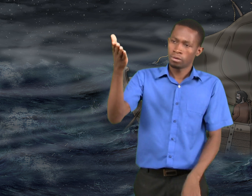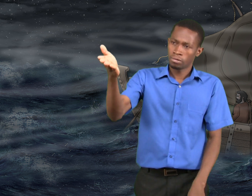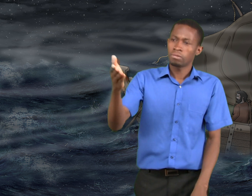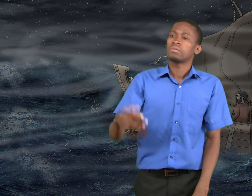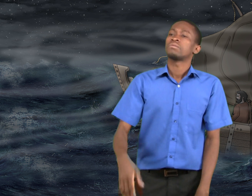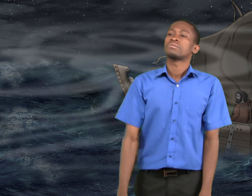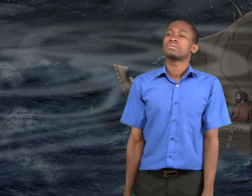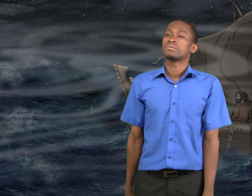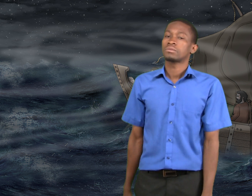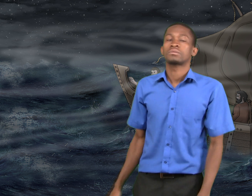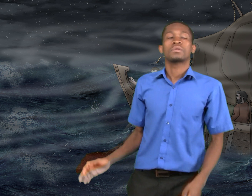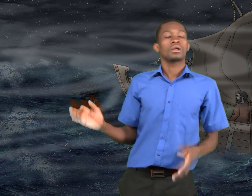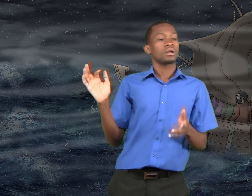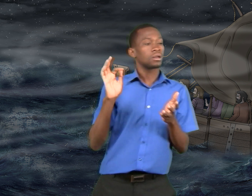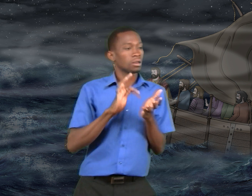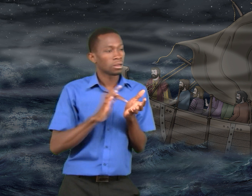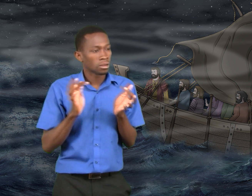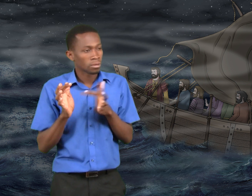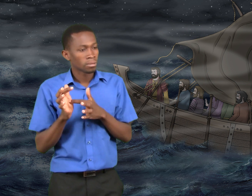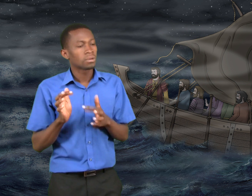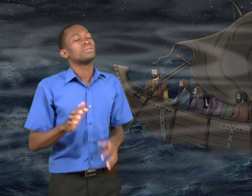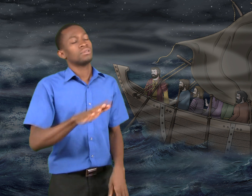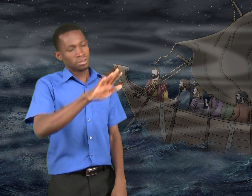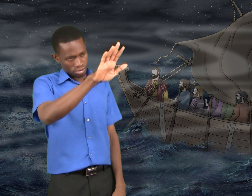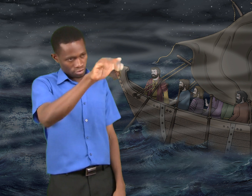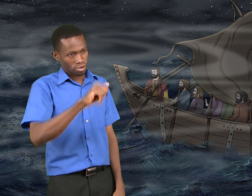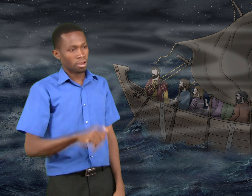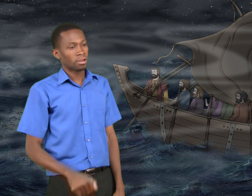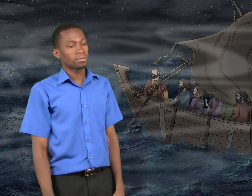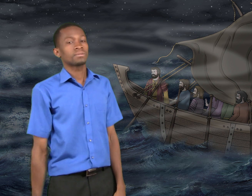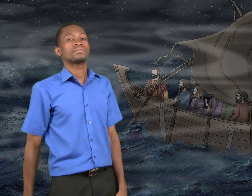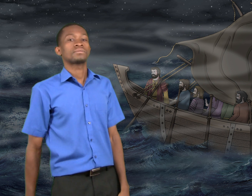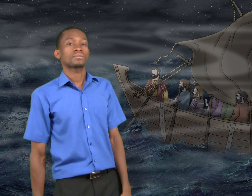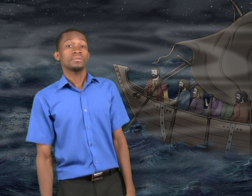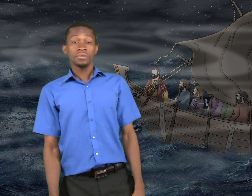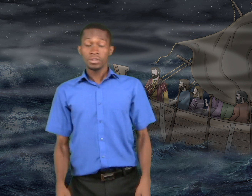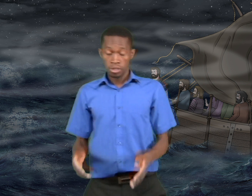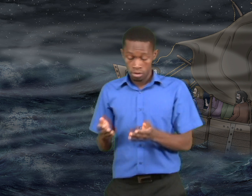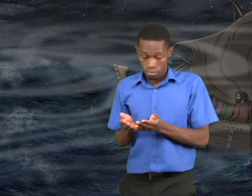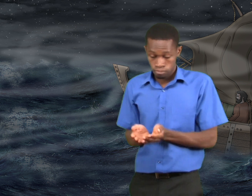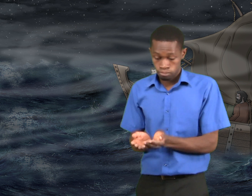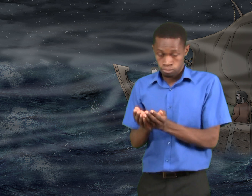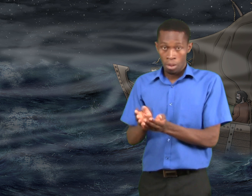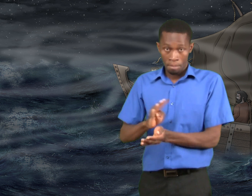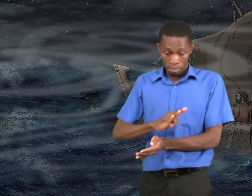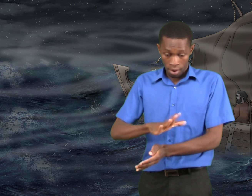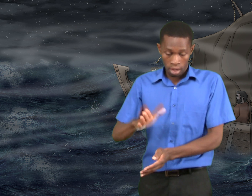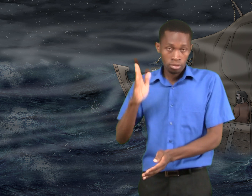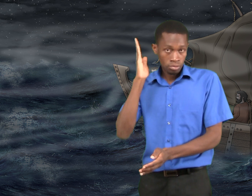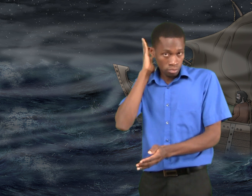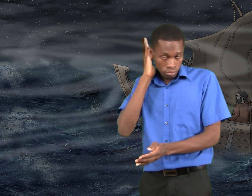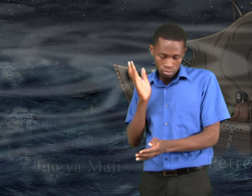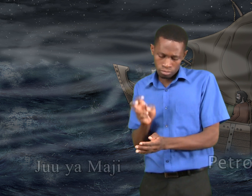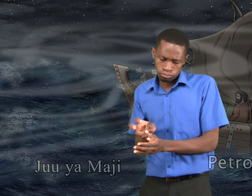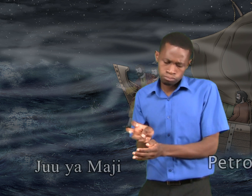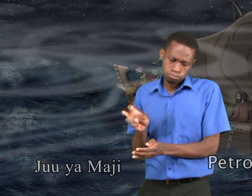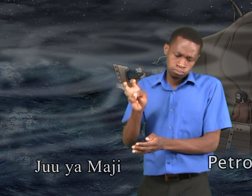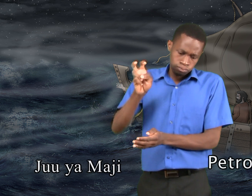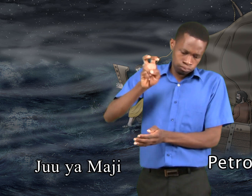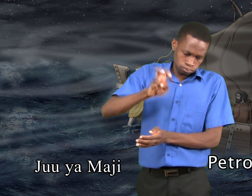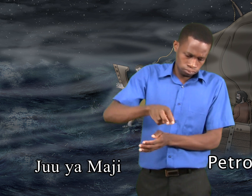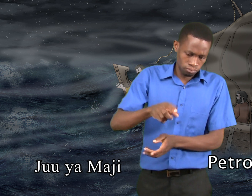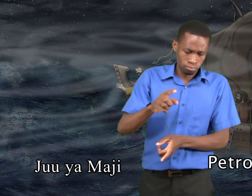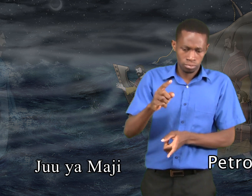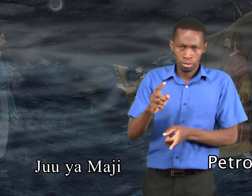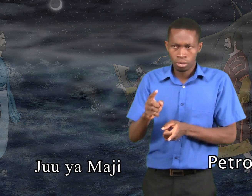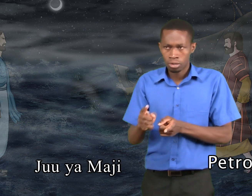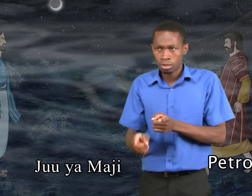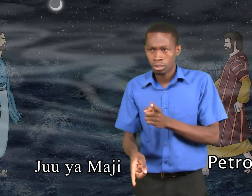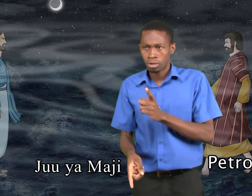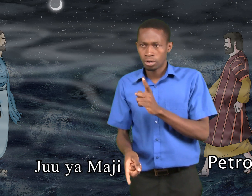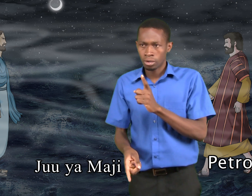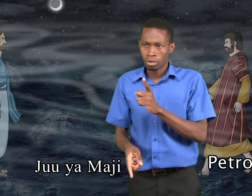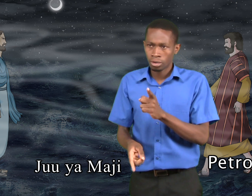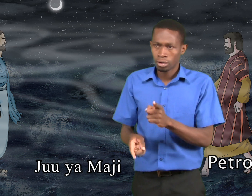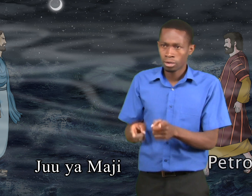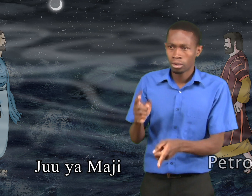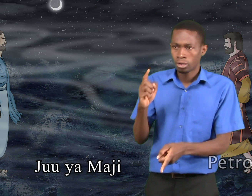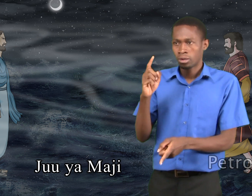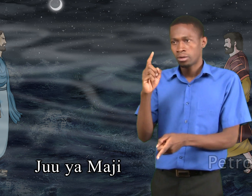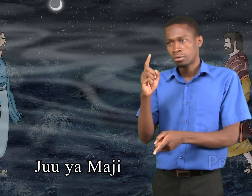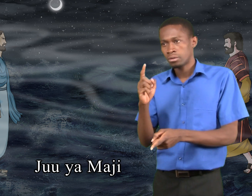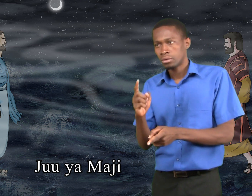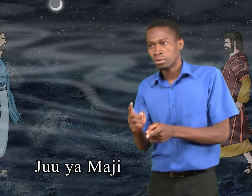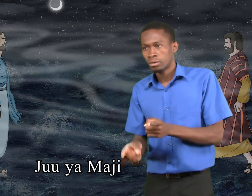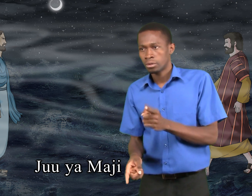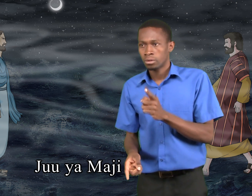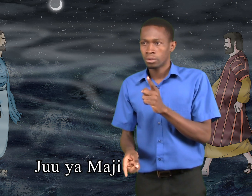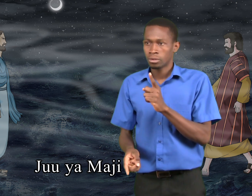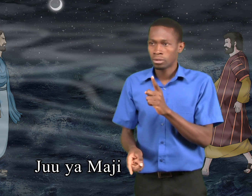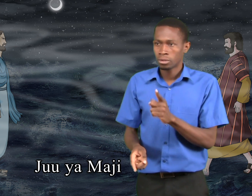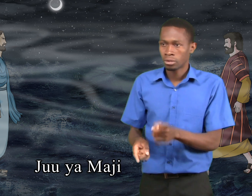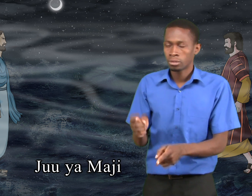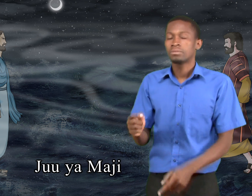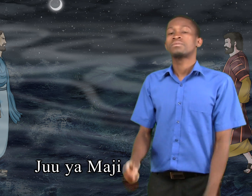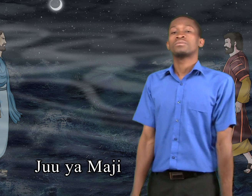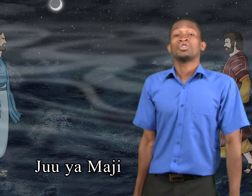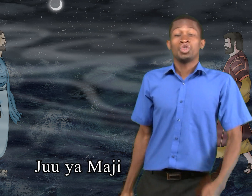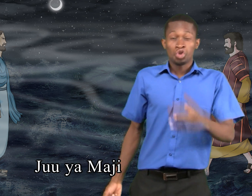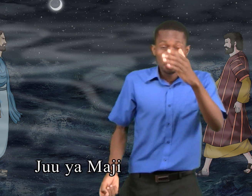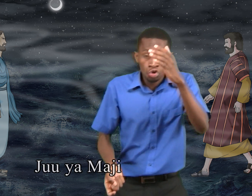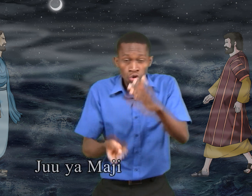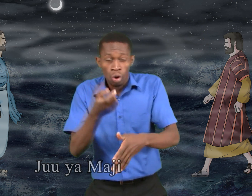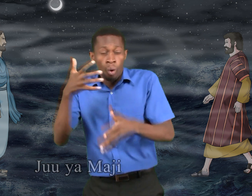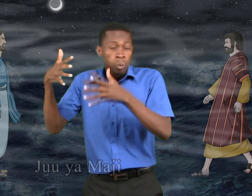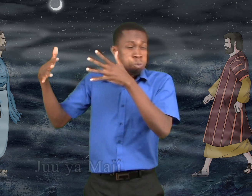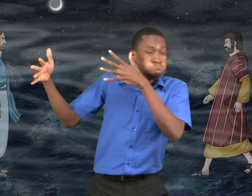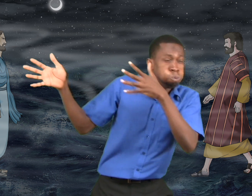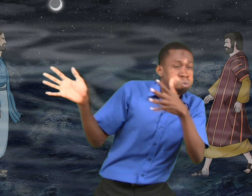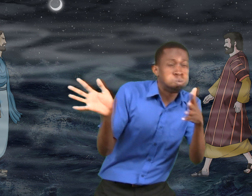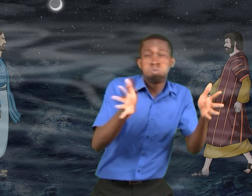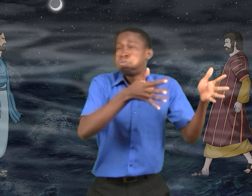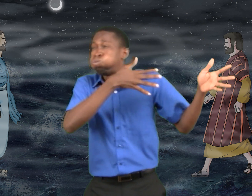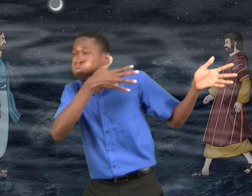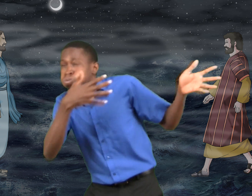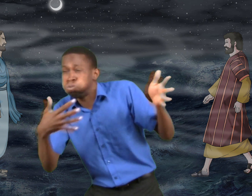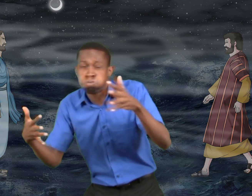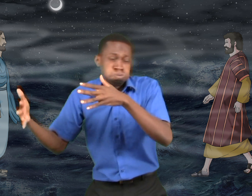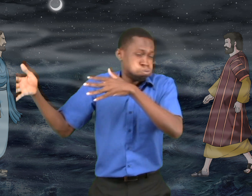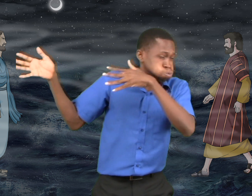“Come,” said Jesus. Then Peter got down out of the boat, walked on the water, and came toward Jesus.